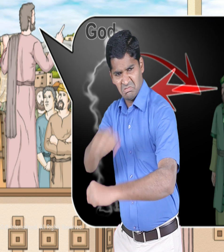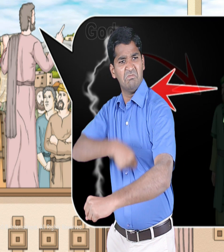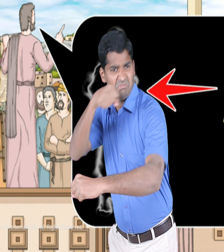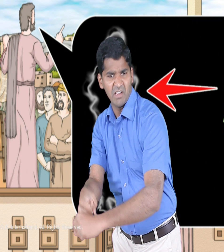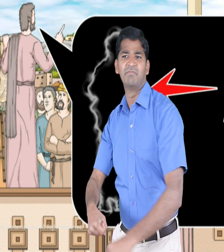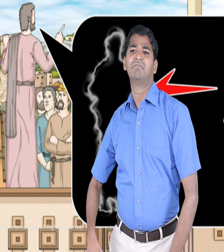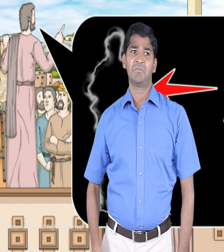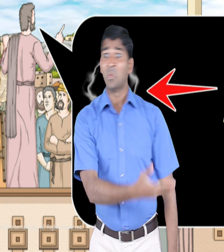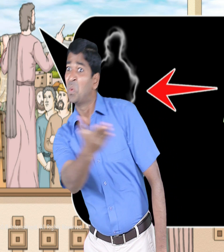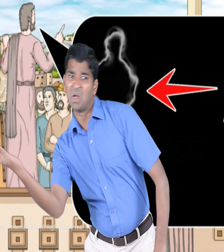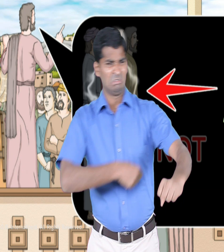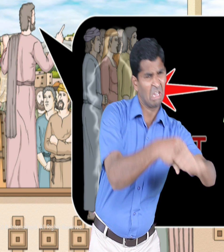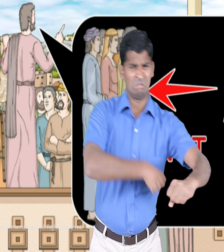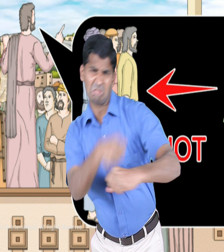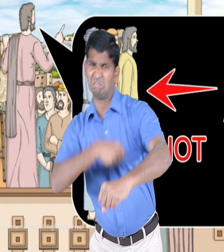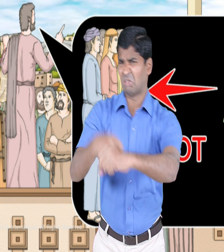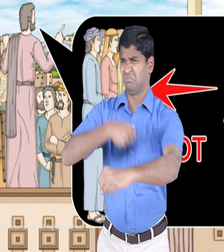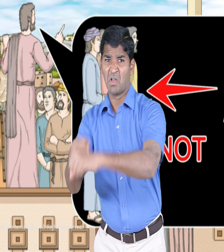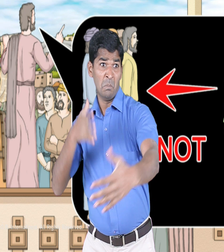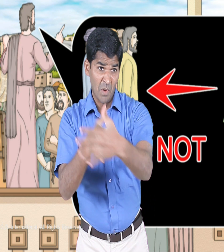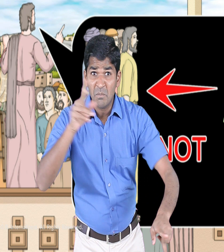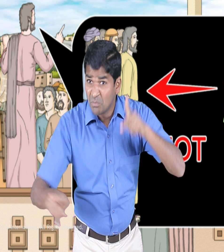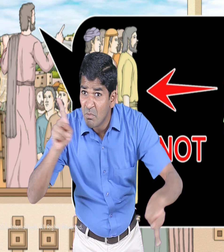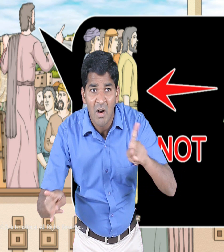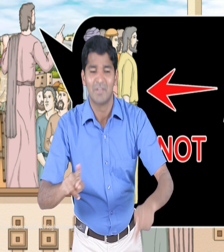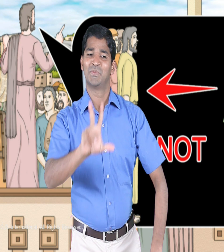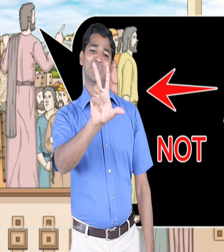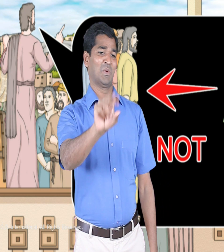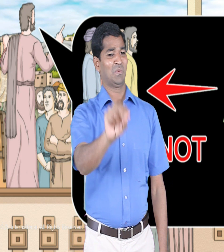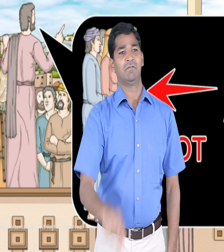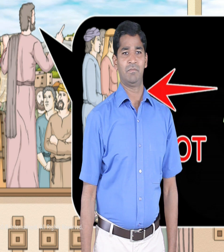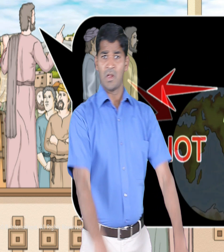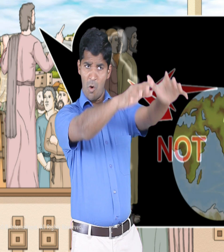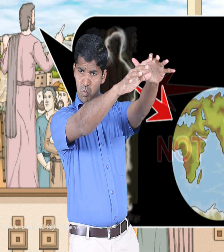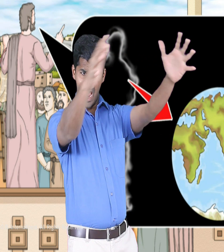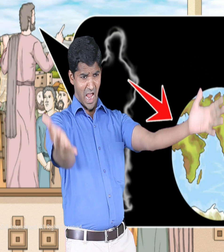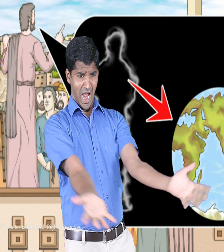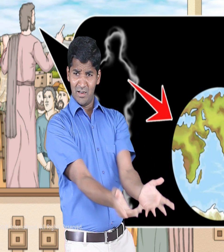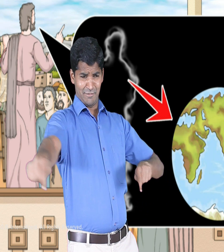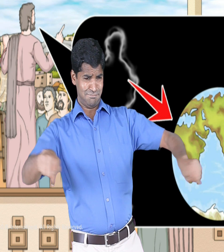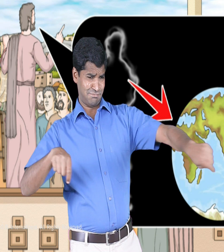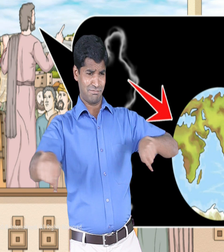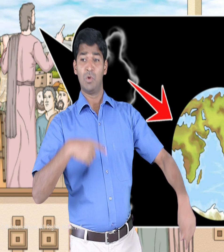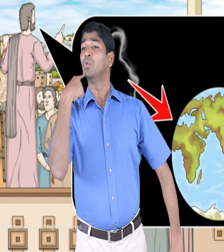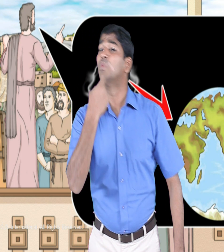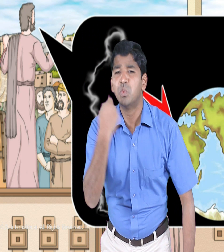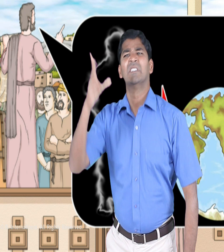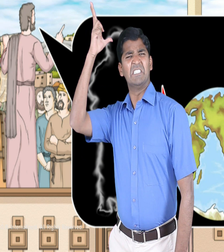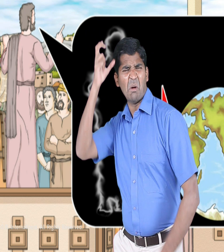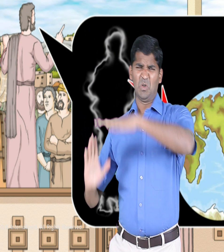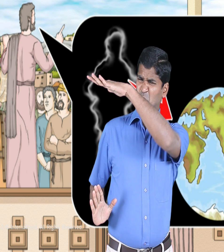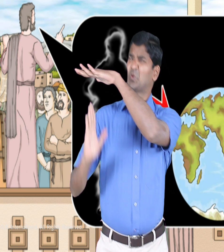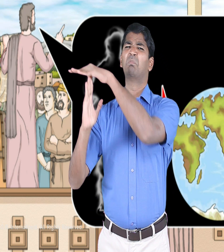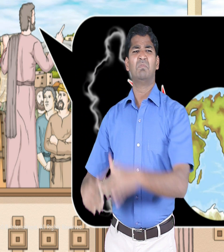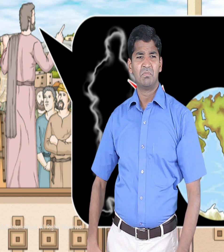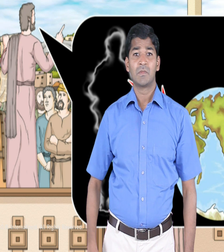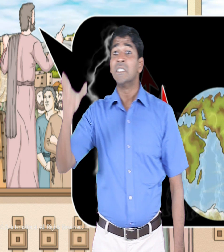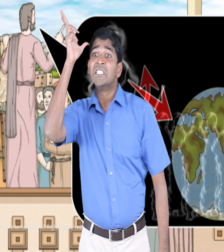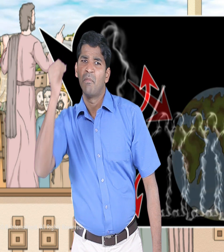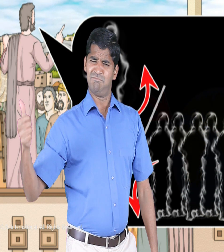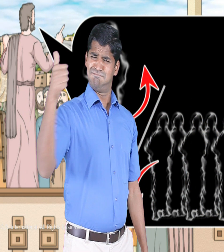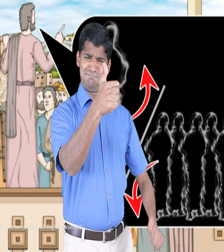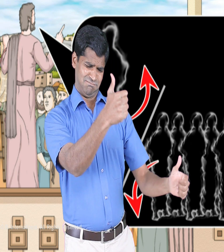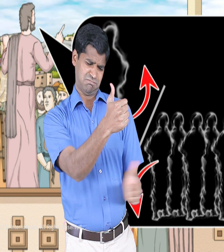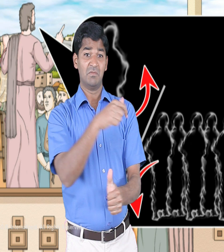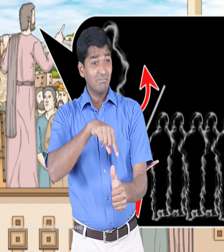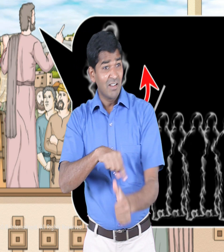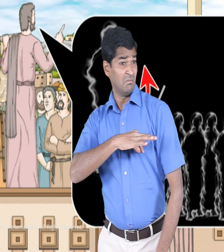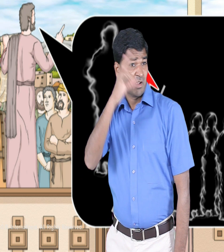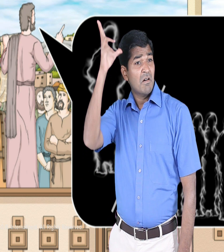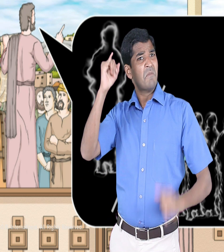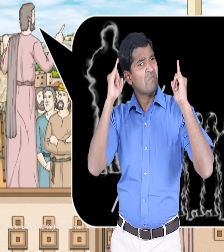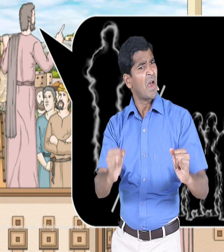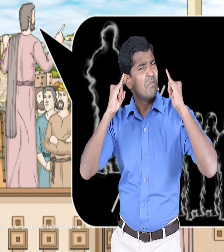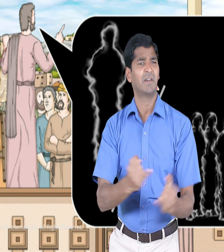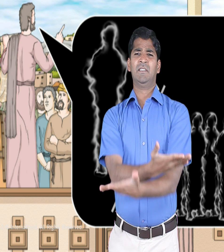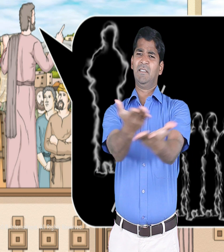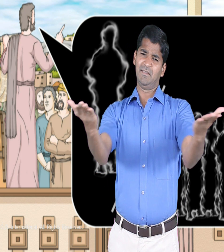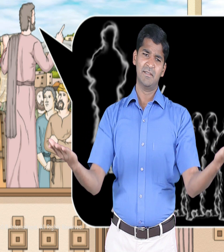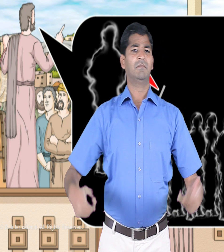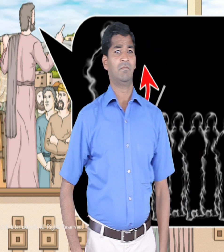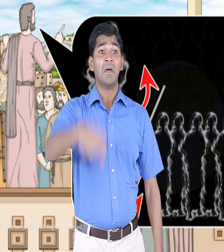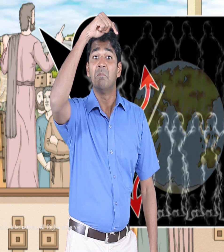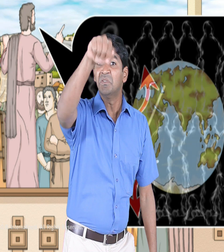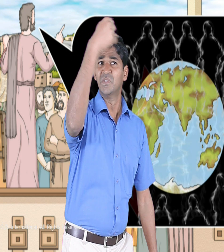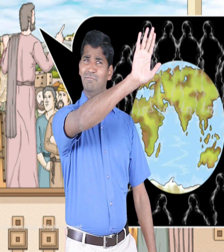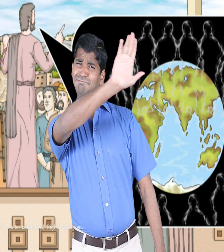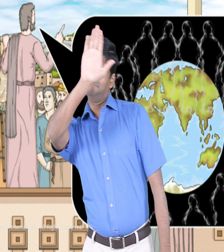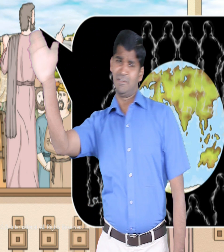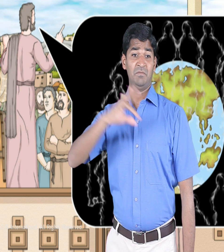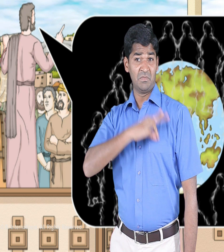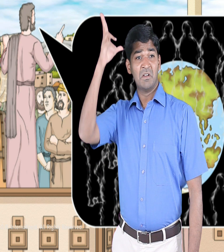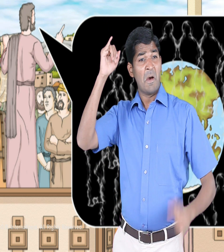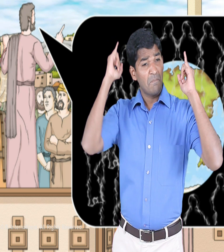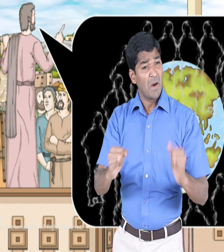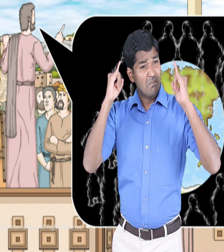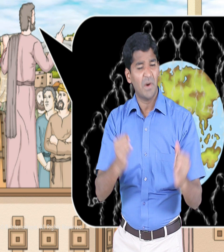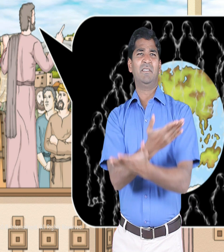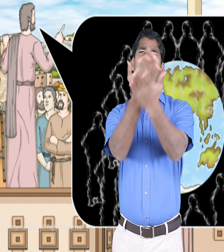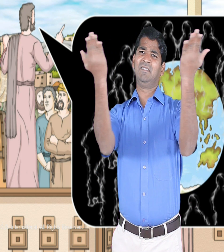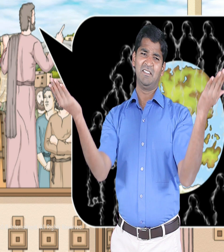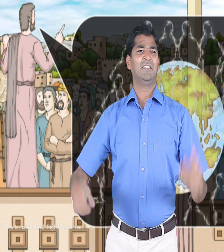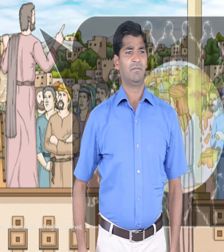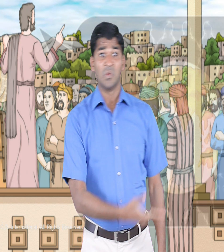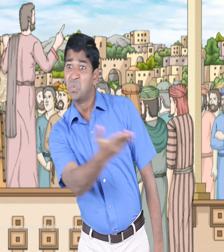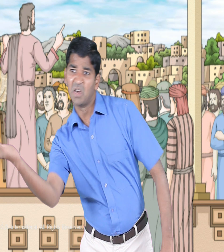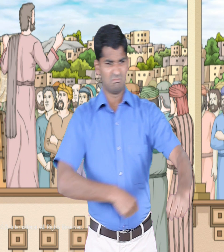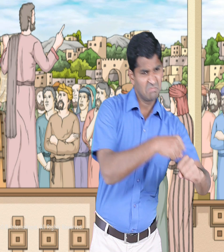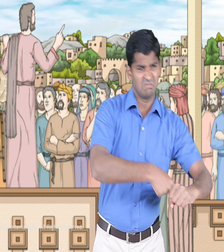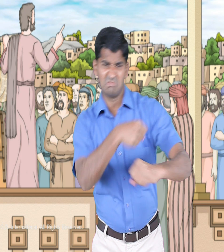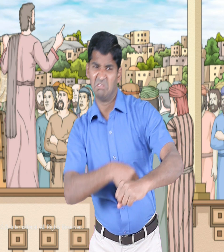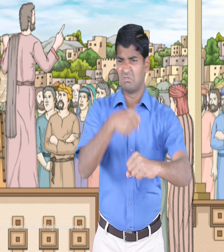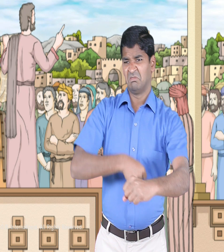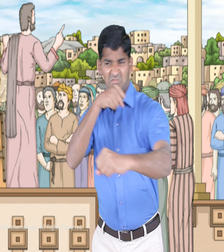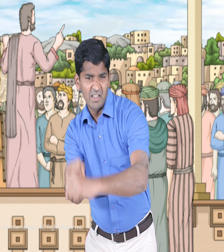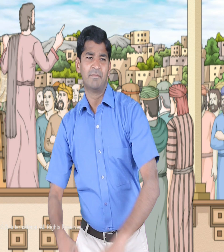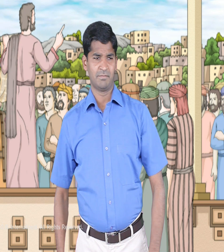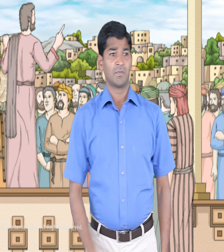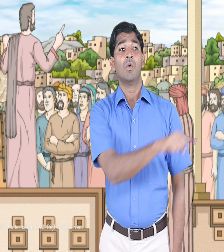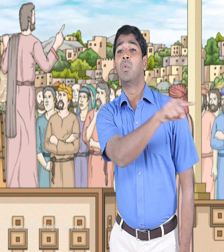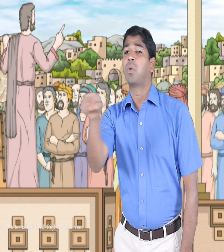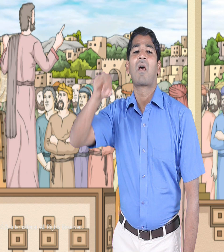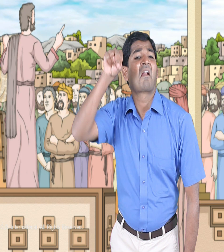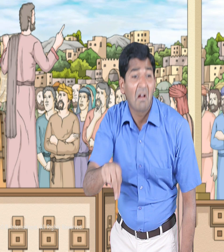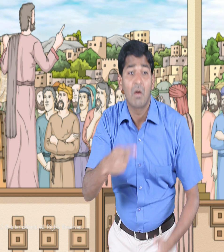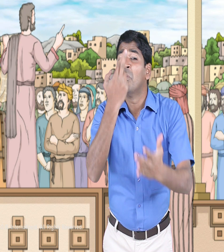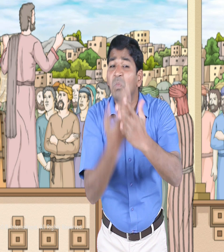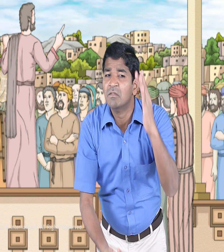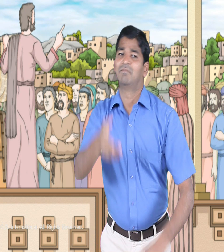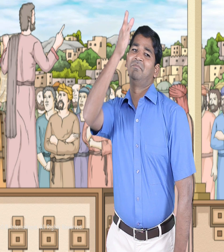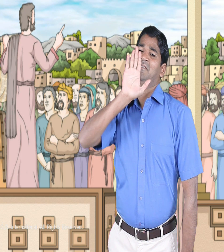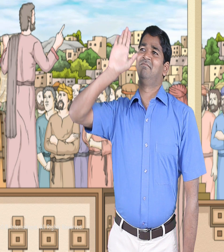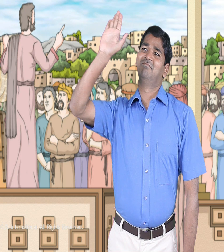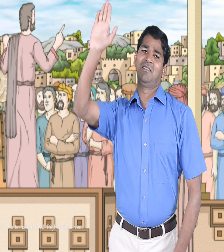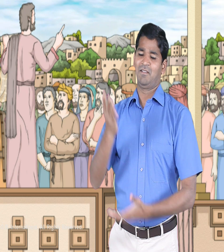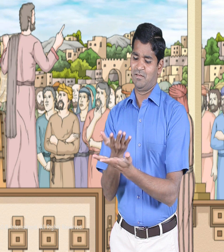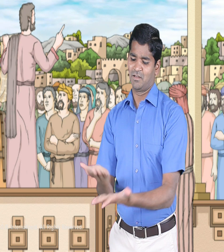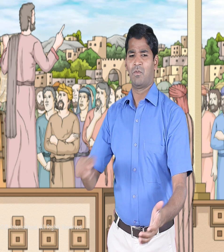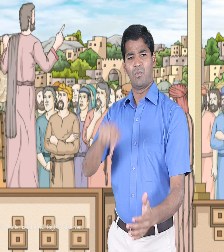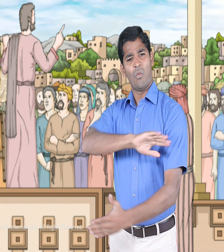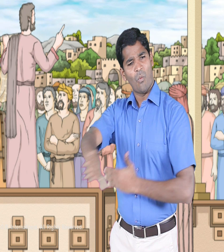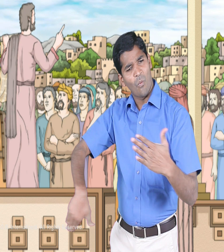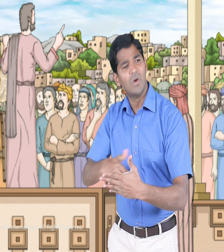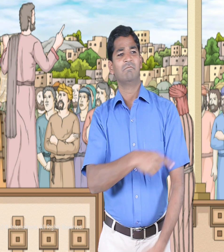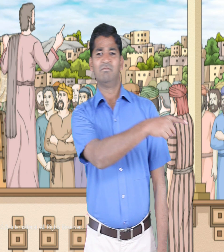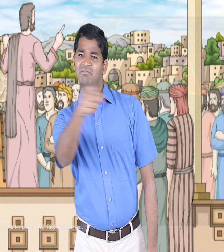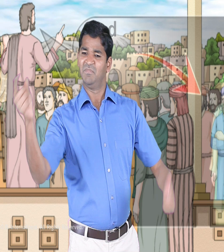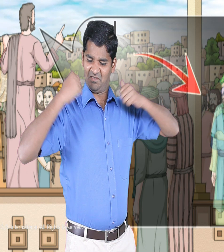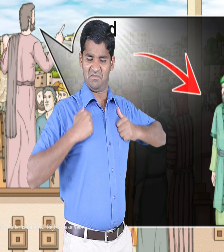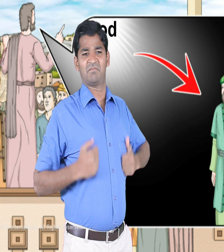For our struggle is not against flesh and blood, but against the rulers, against the authorities, against the powers of this world’s darkness, and against the spiritual forces of evil in the heavenly realms.